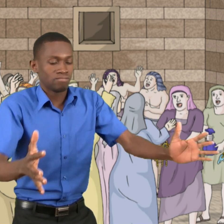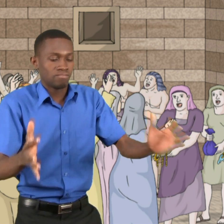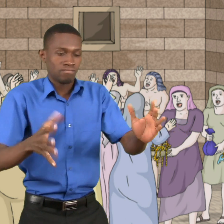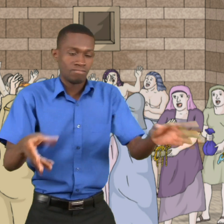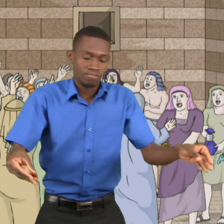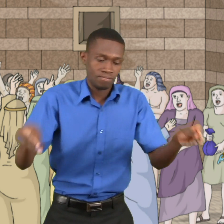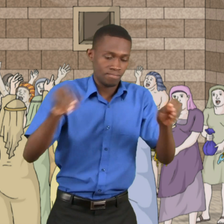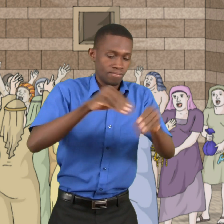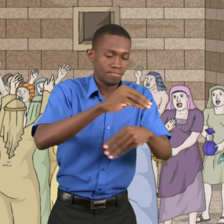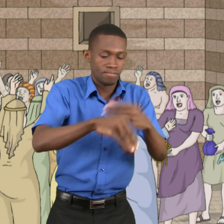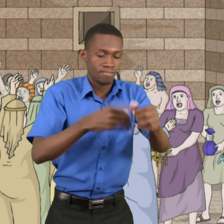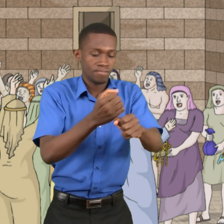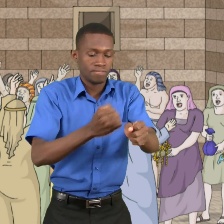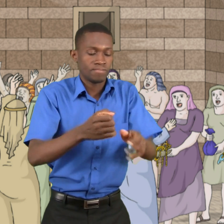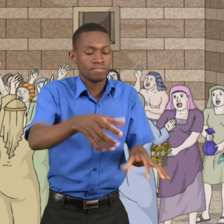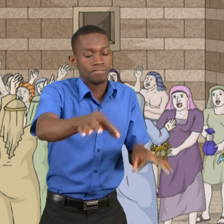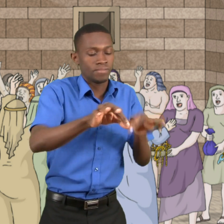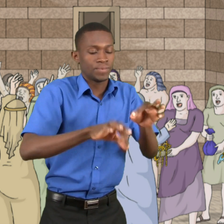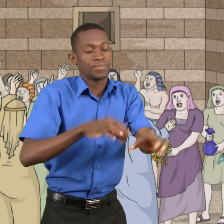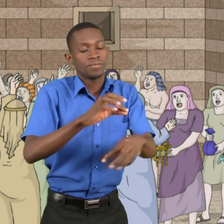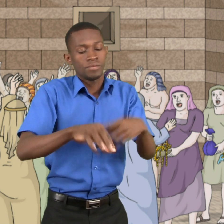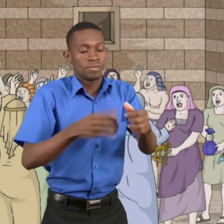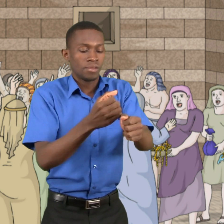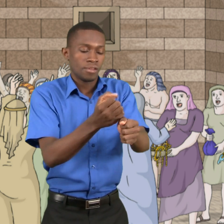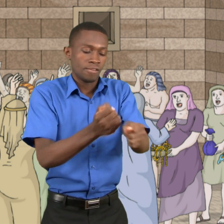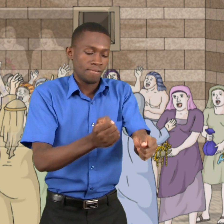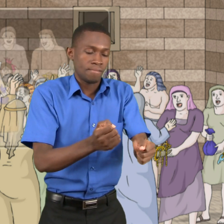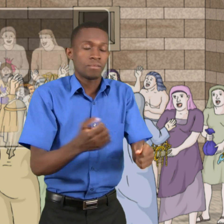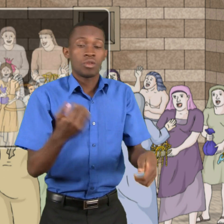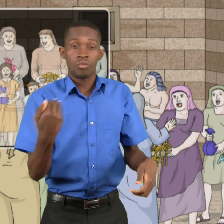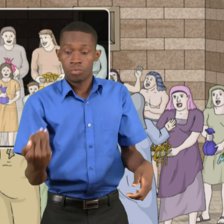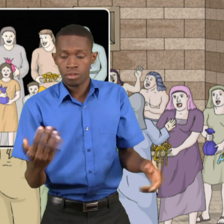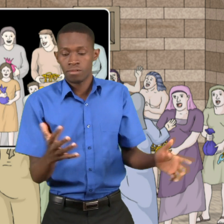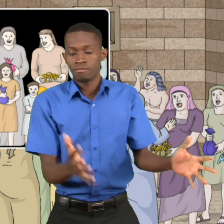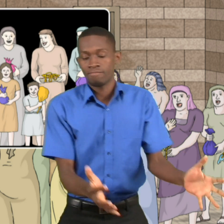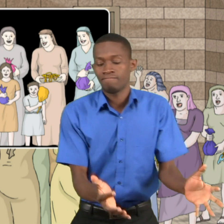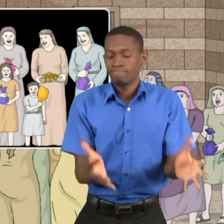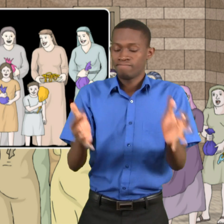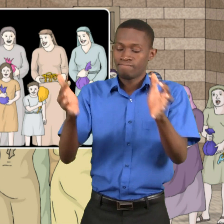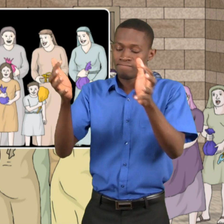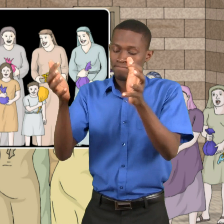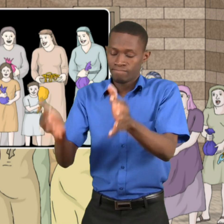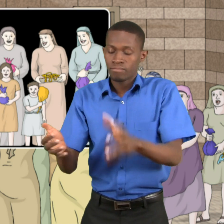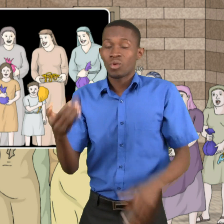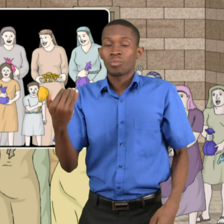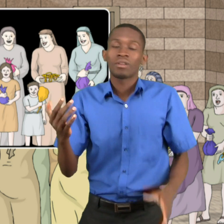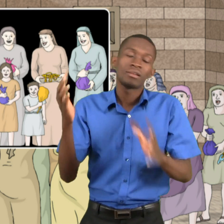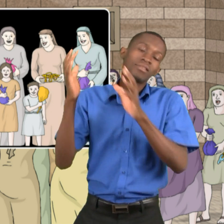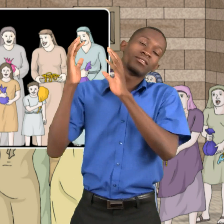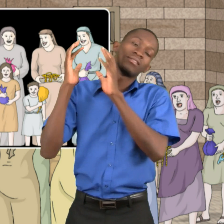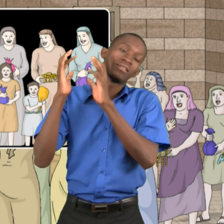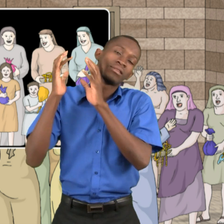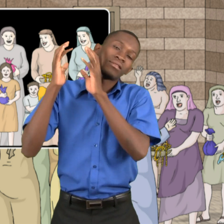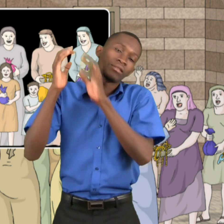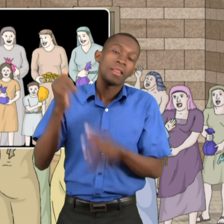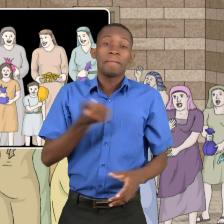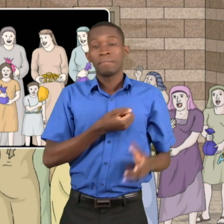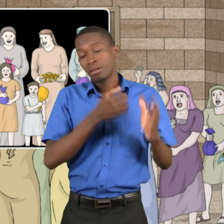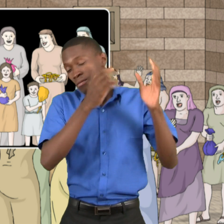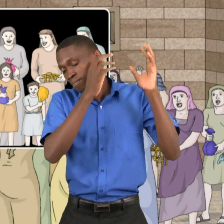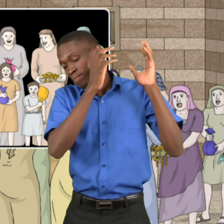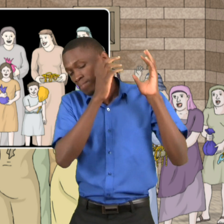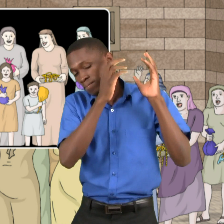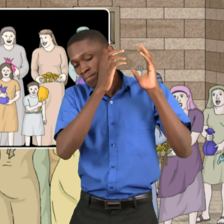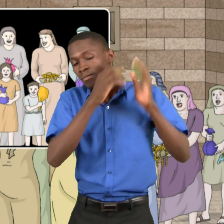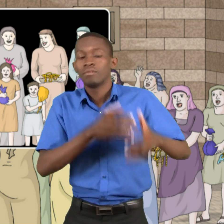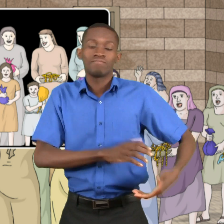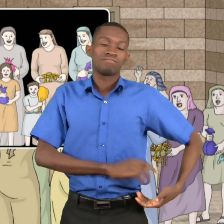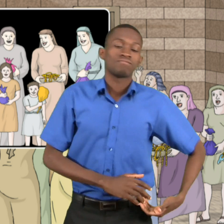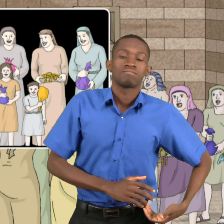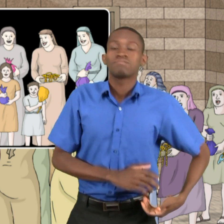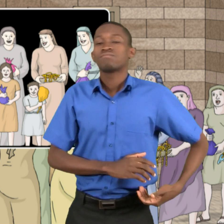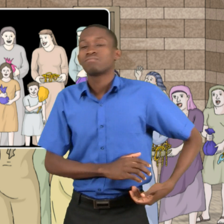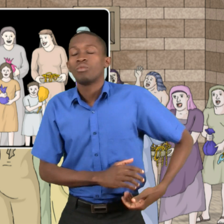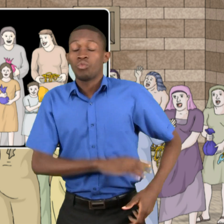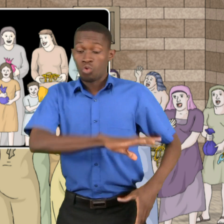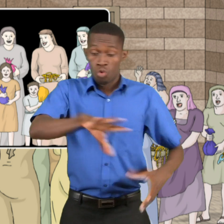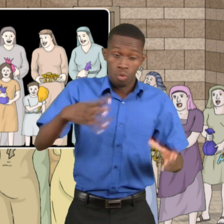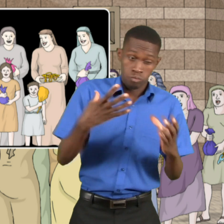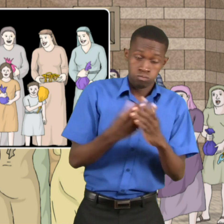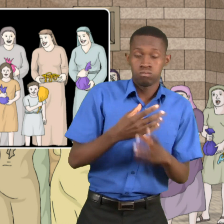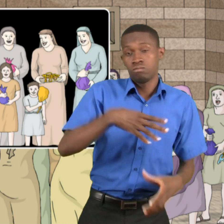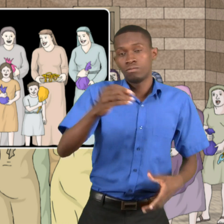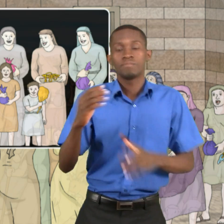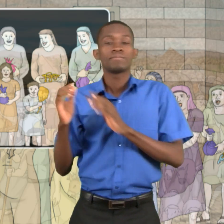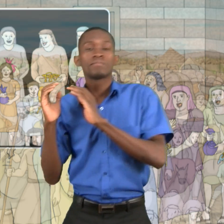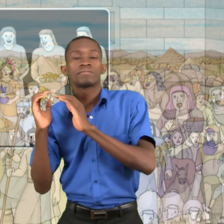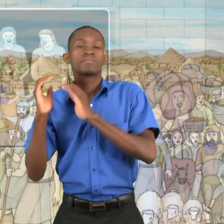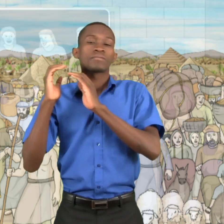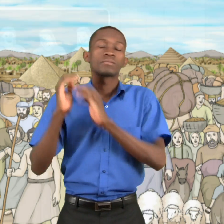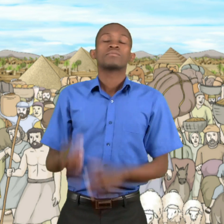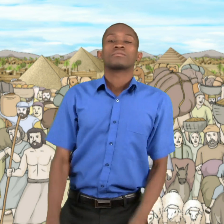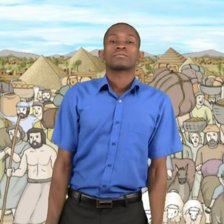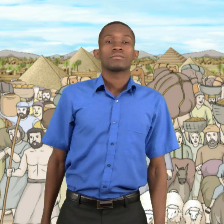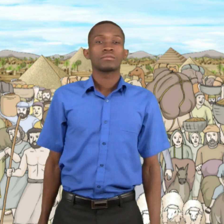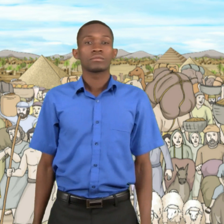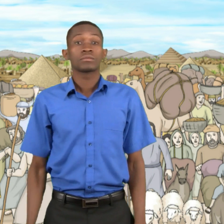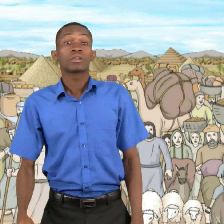In this way they plundered the Egyptians.